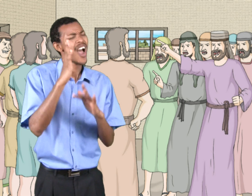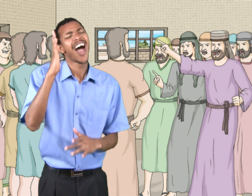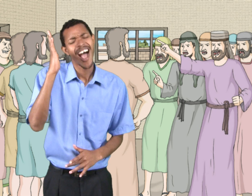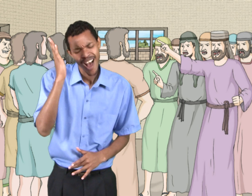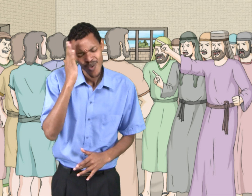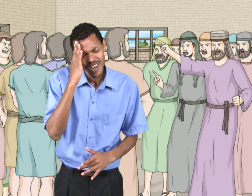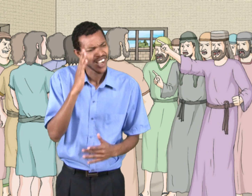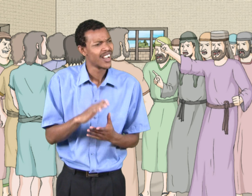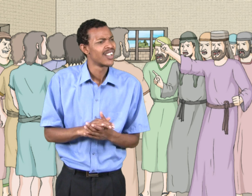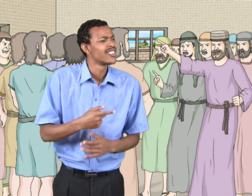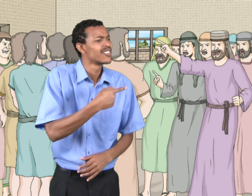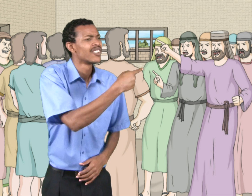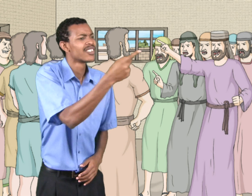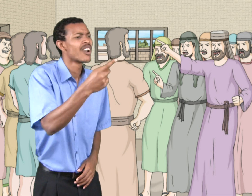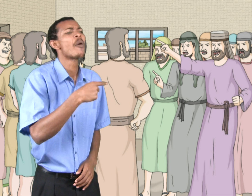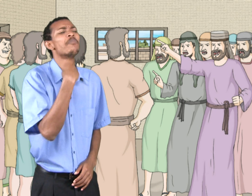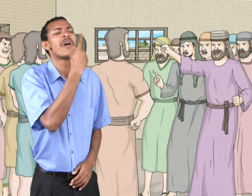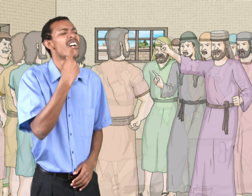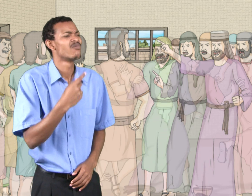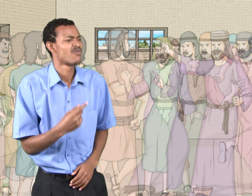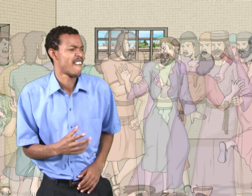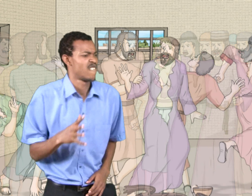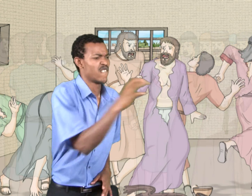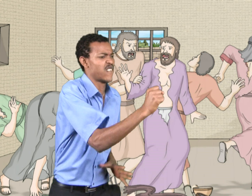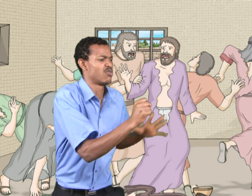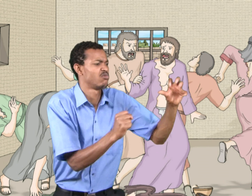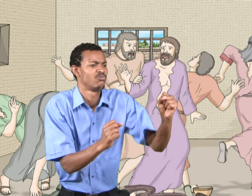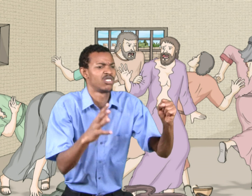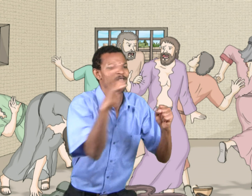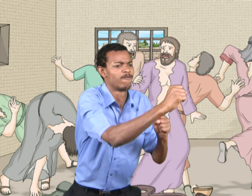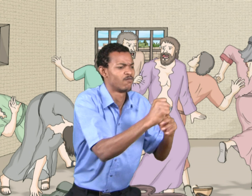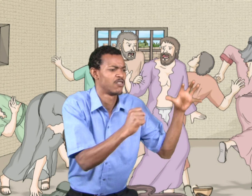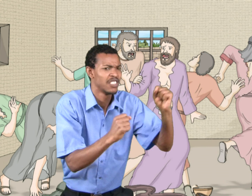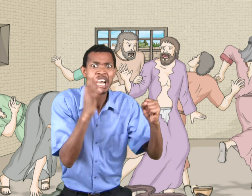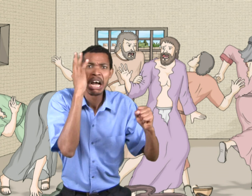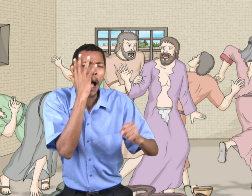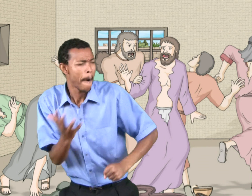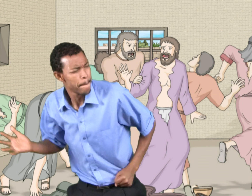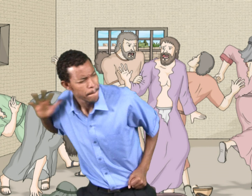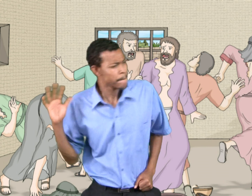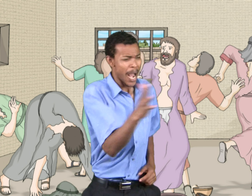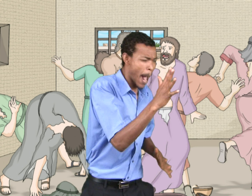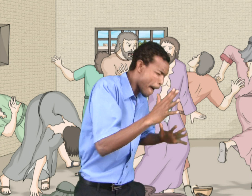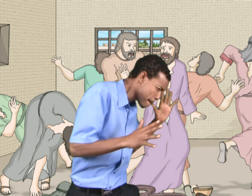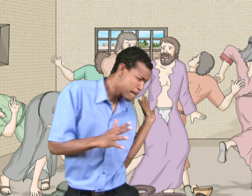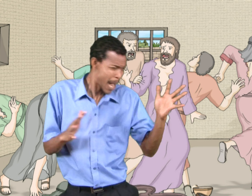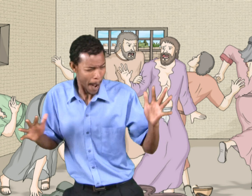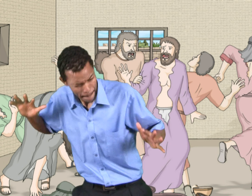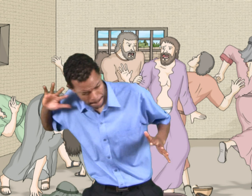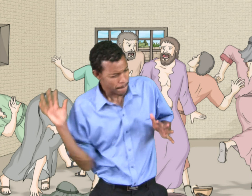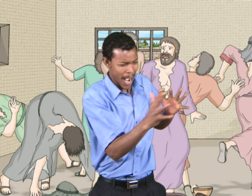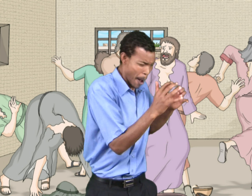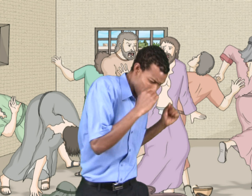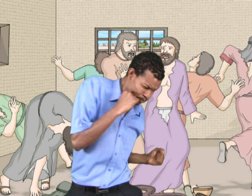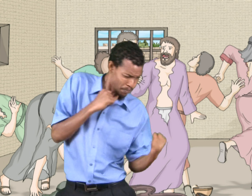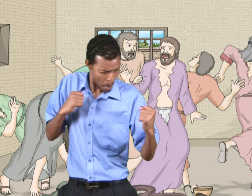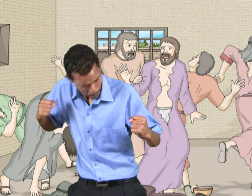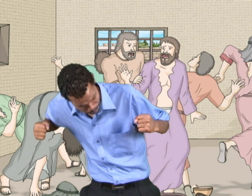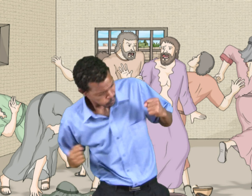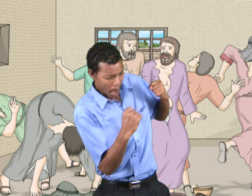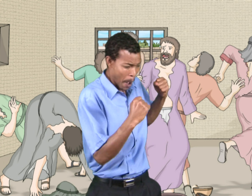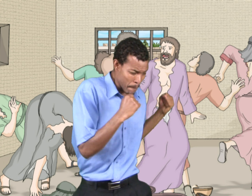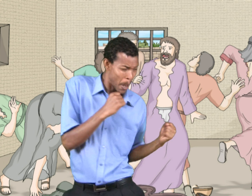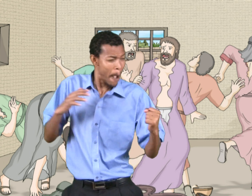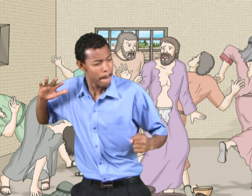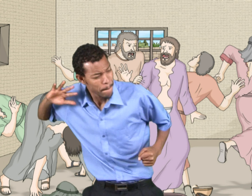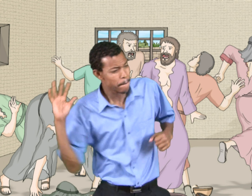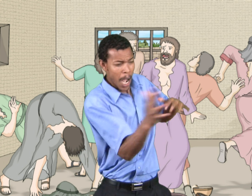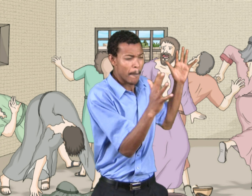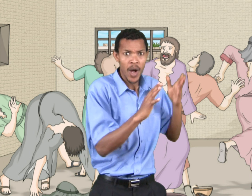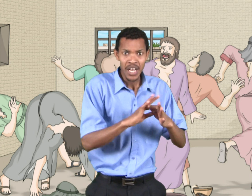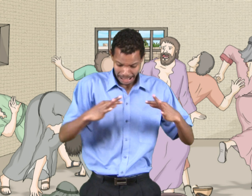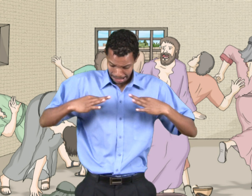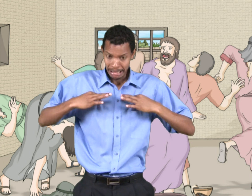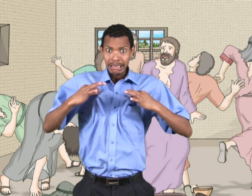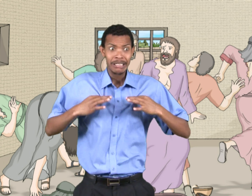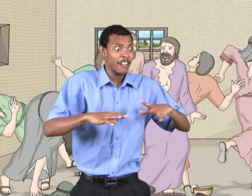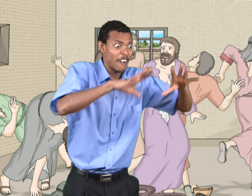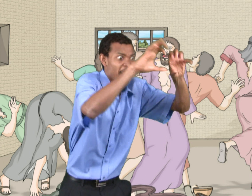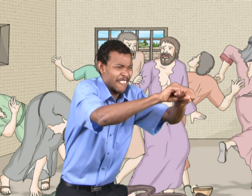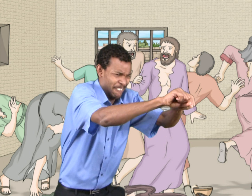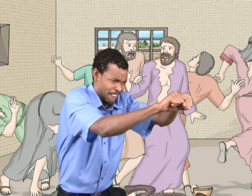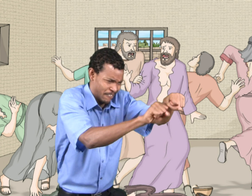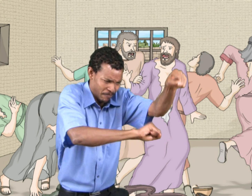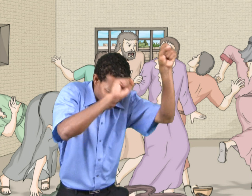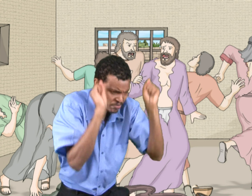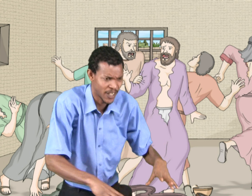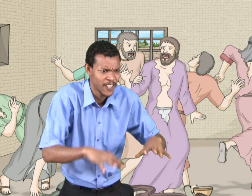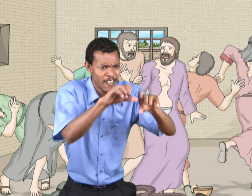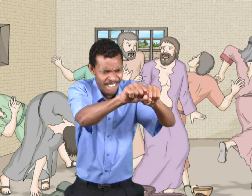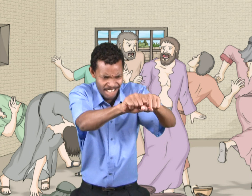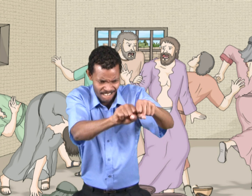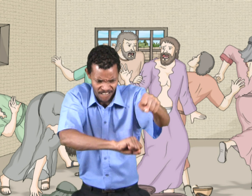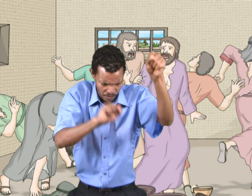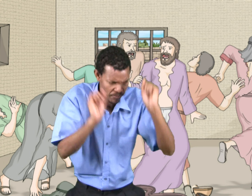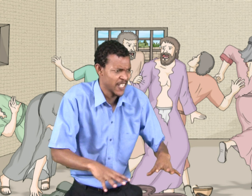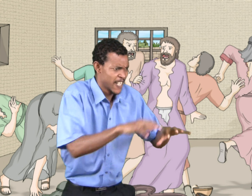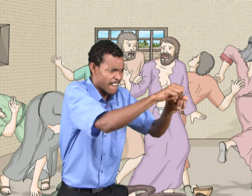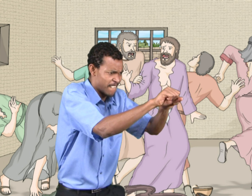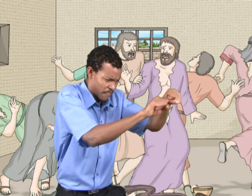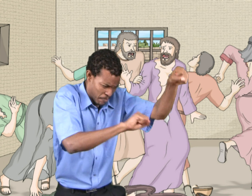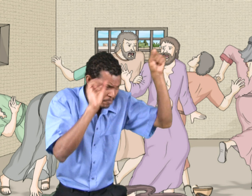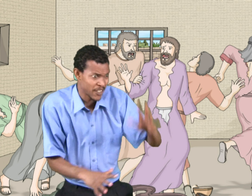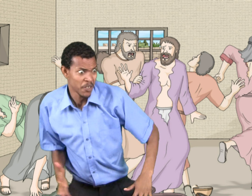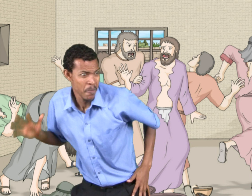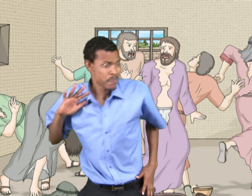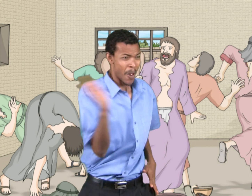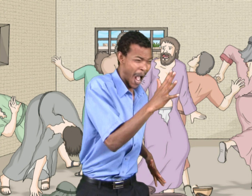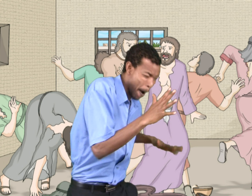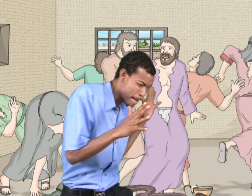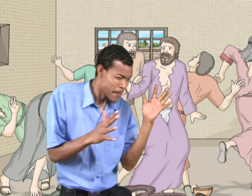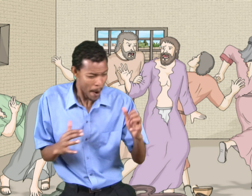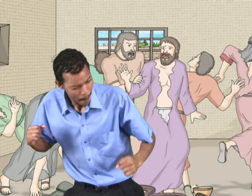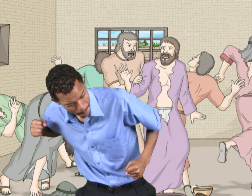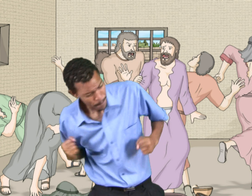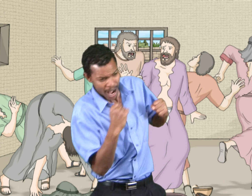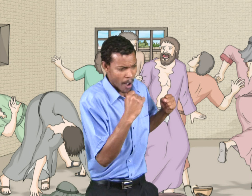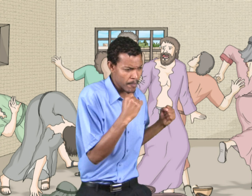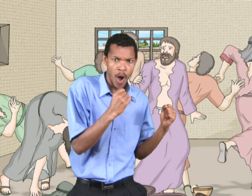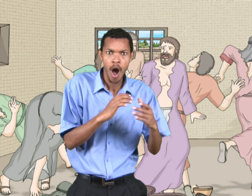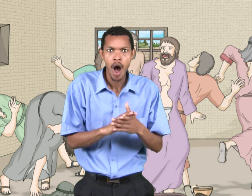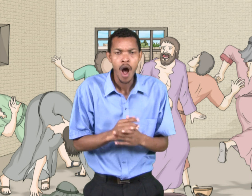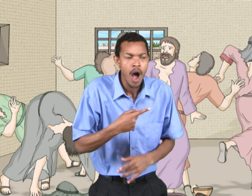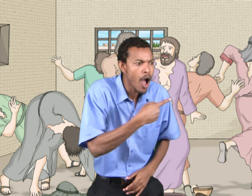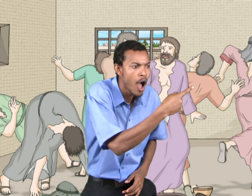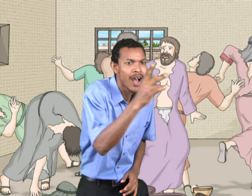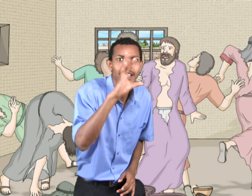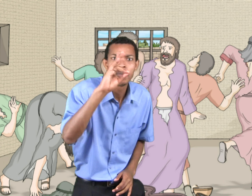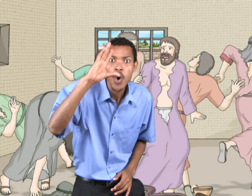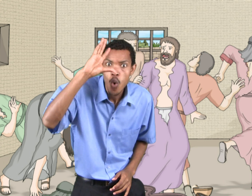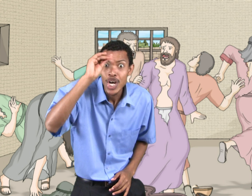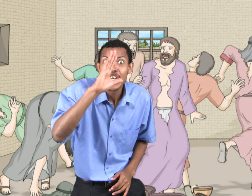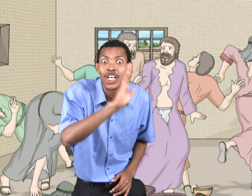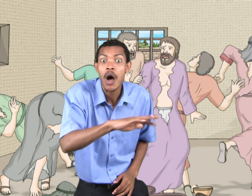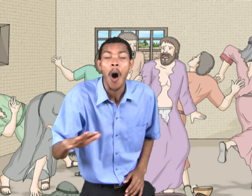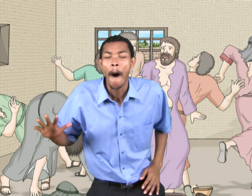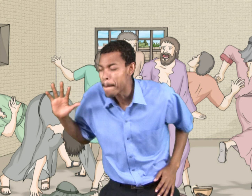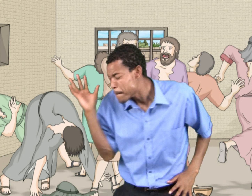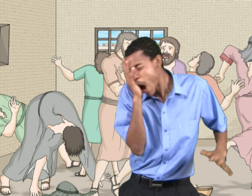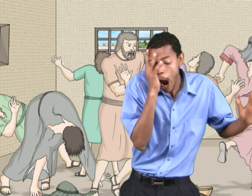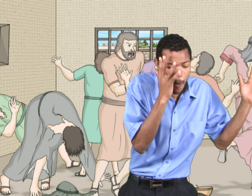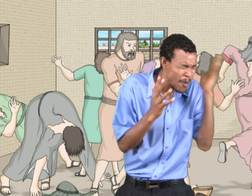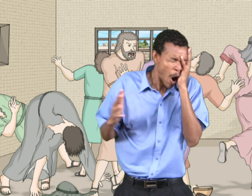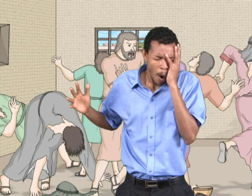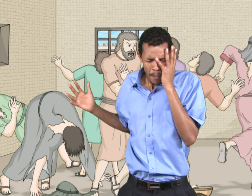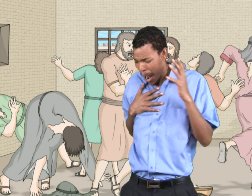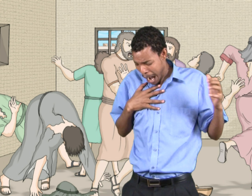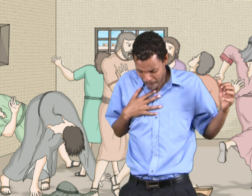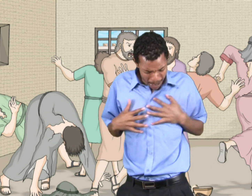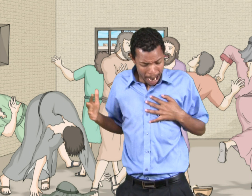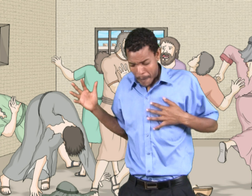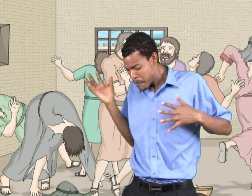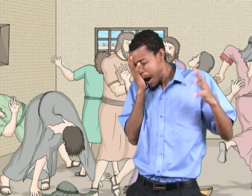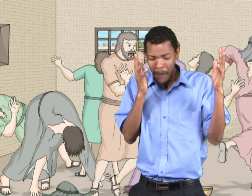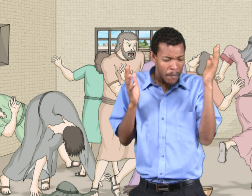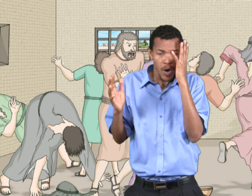Then the man with the evil spirit jumped on them and overpowered them all.